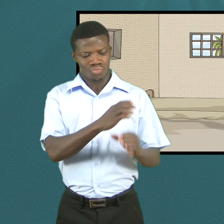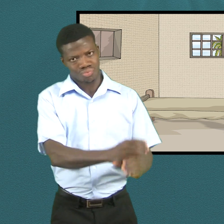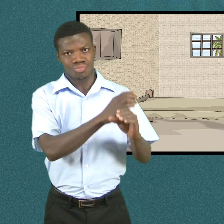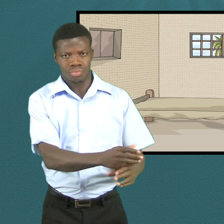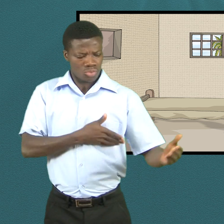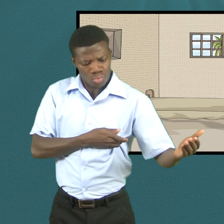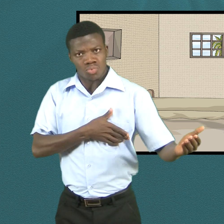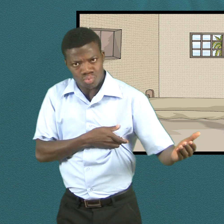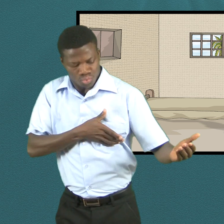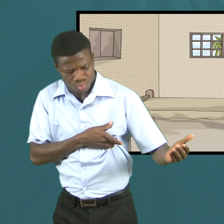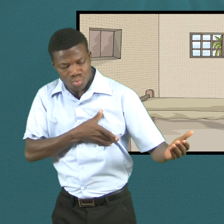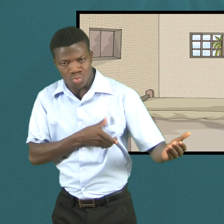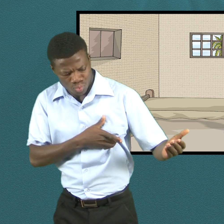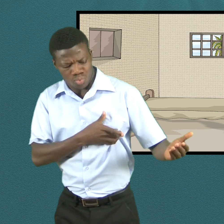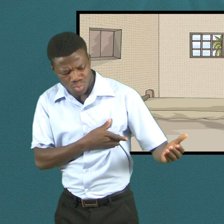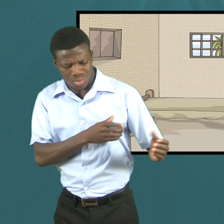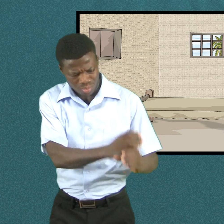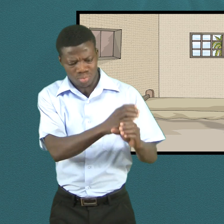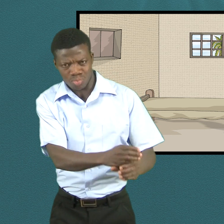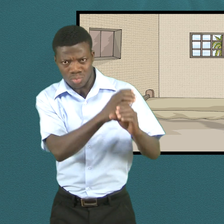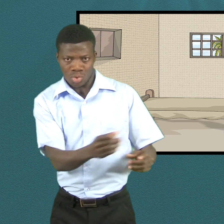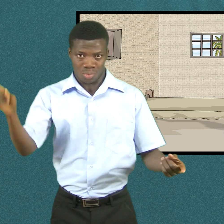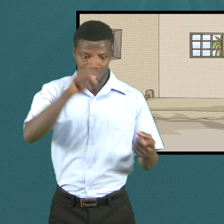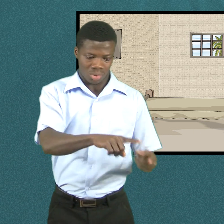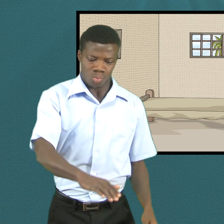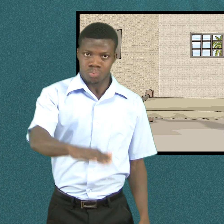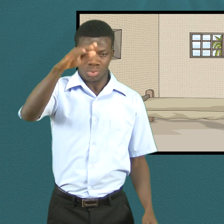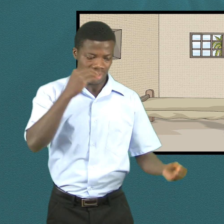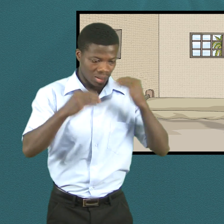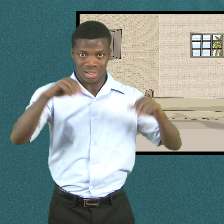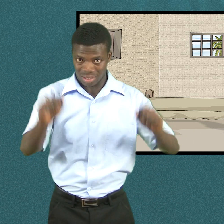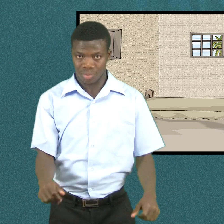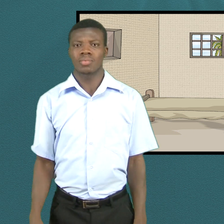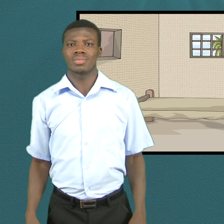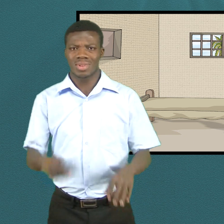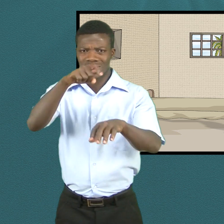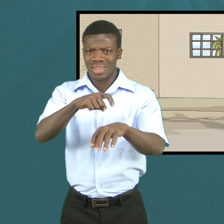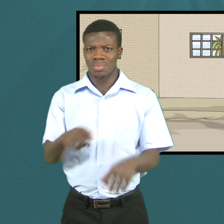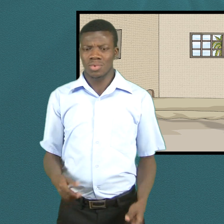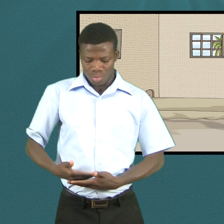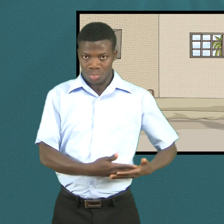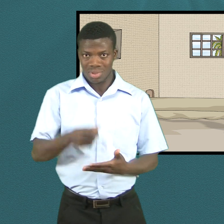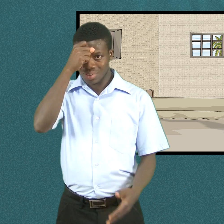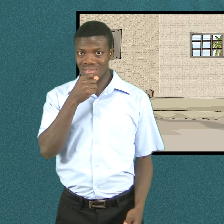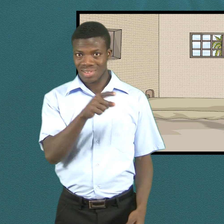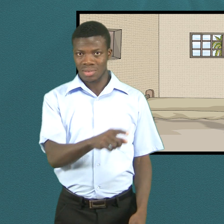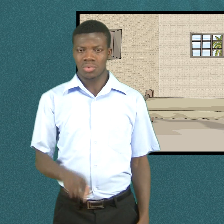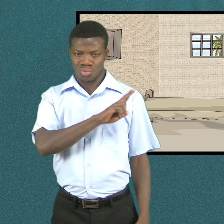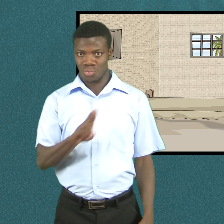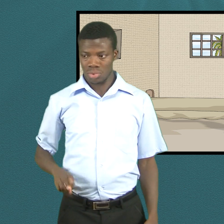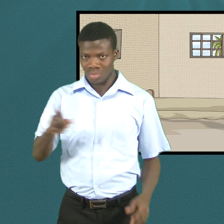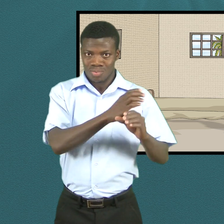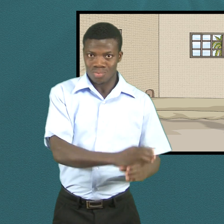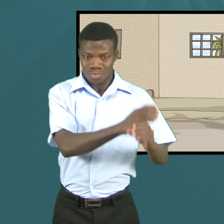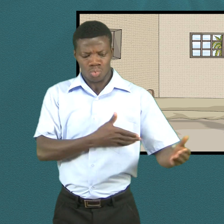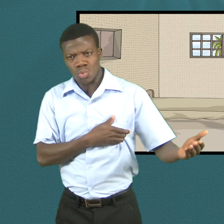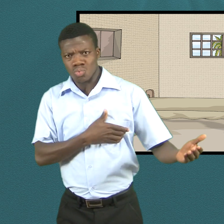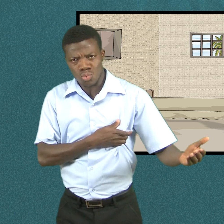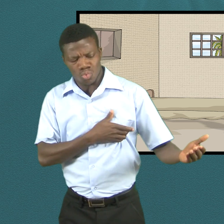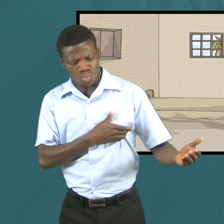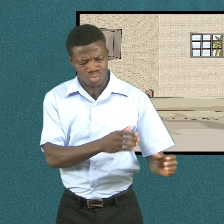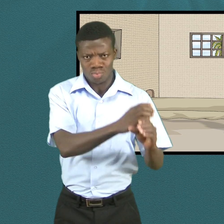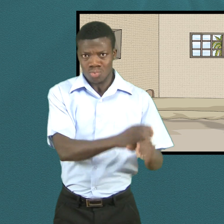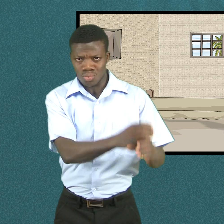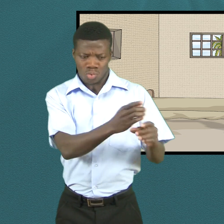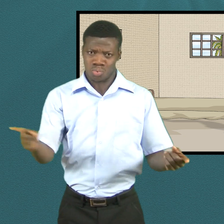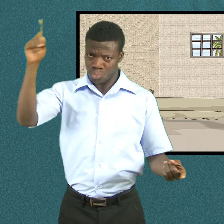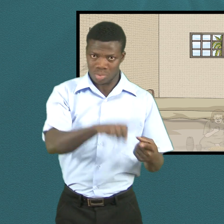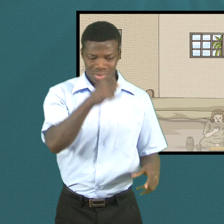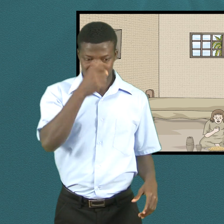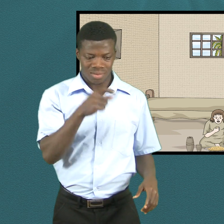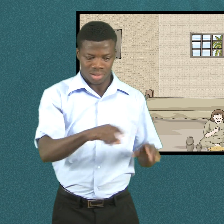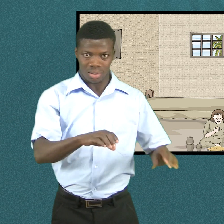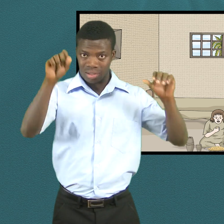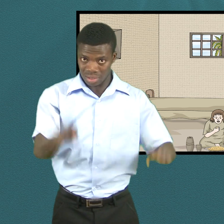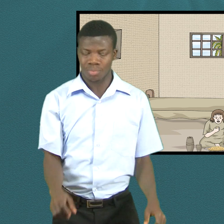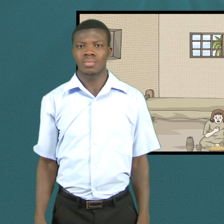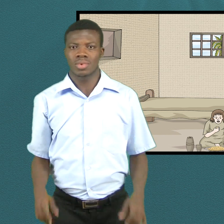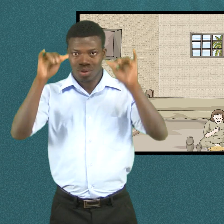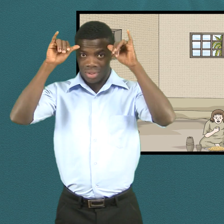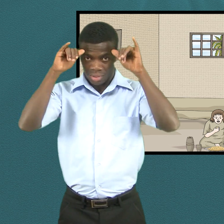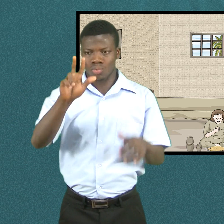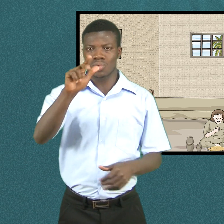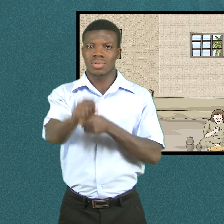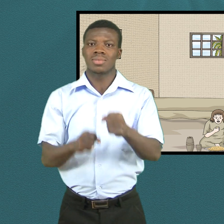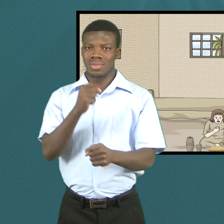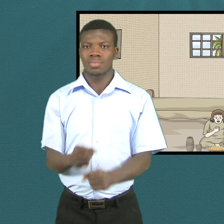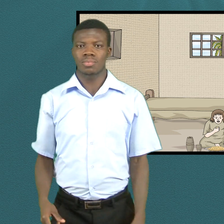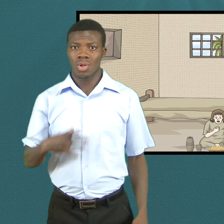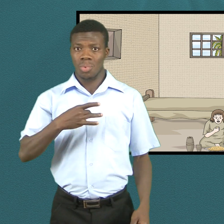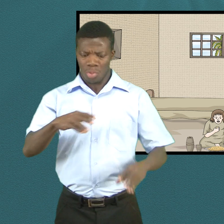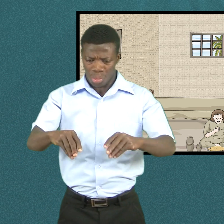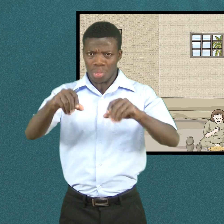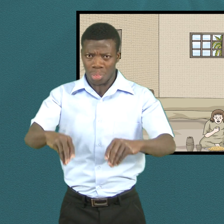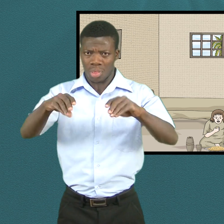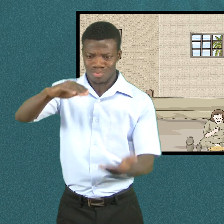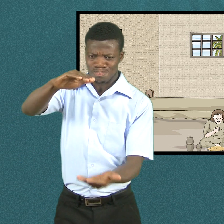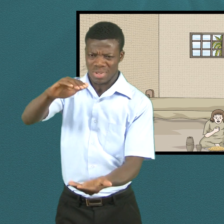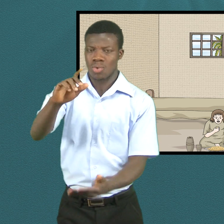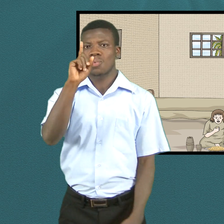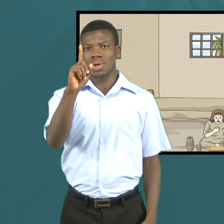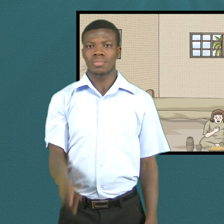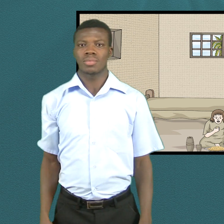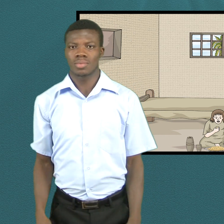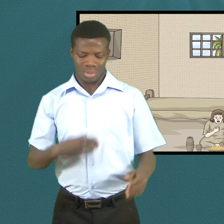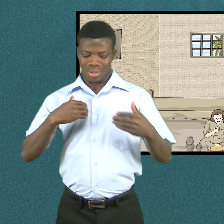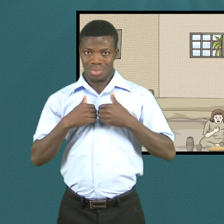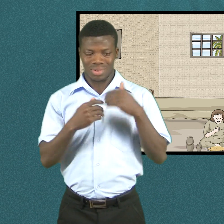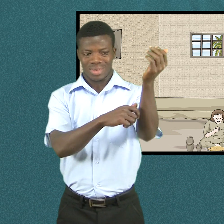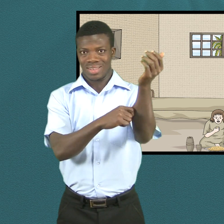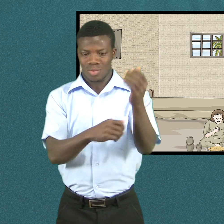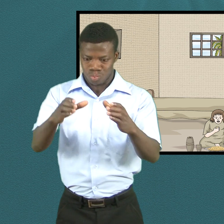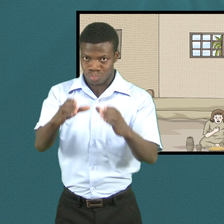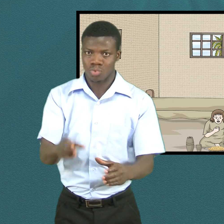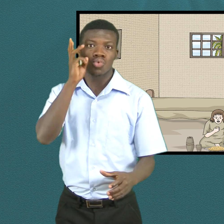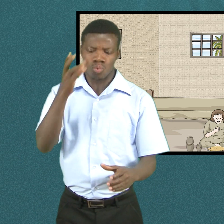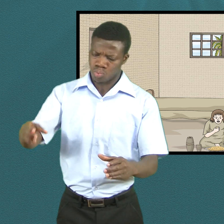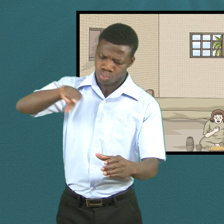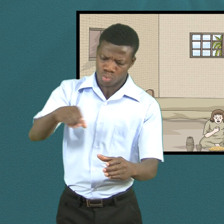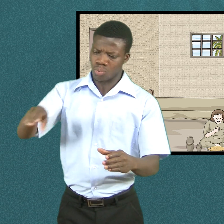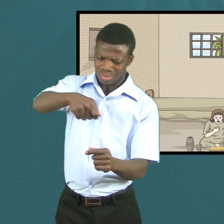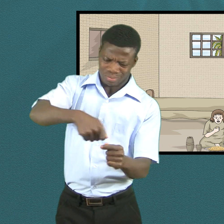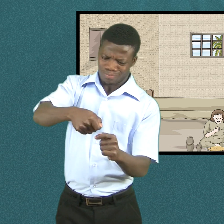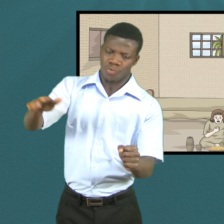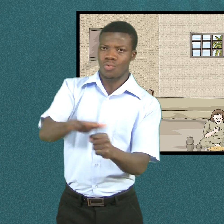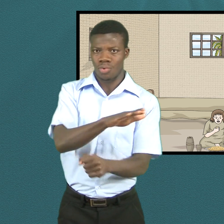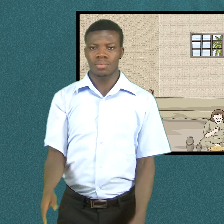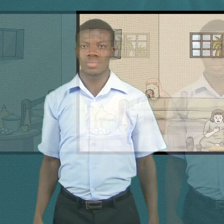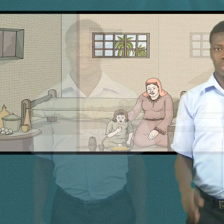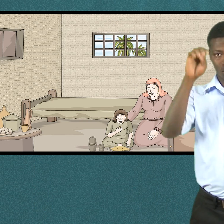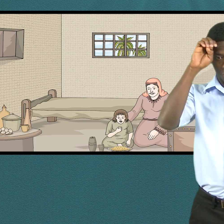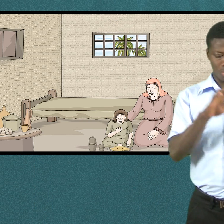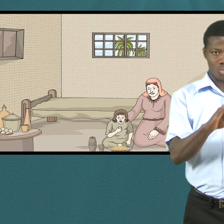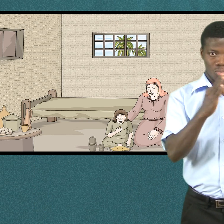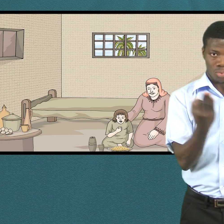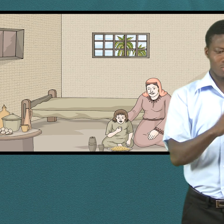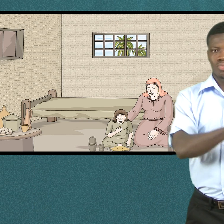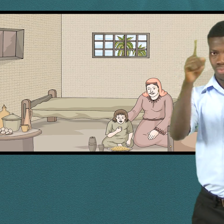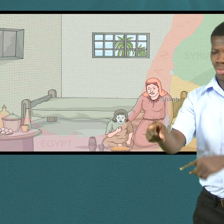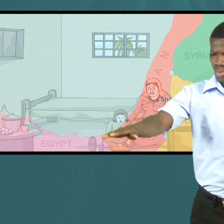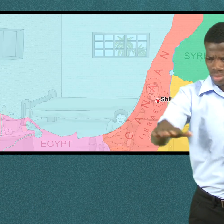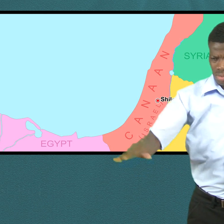Once she had weaned him, Hannah took the boy with her, along with a three-year-old bull, an ephah of flour, and a skin of wine.